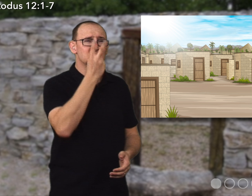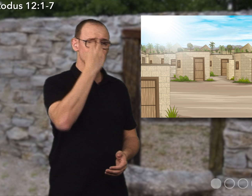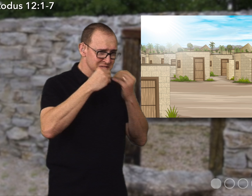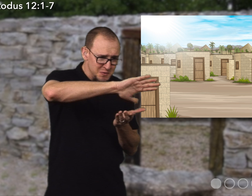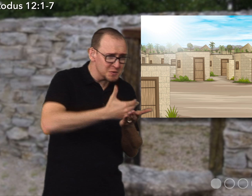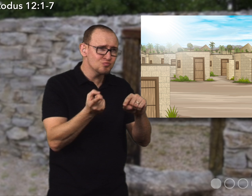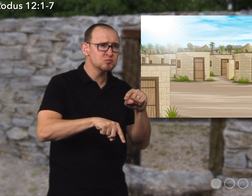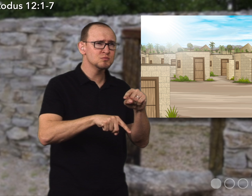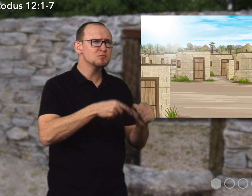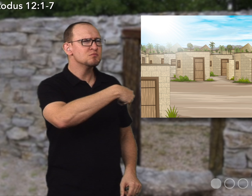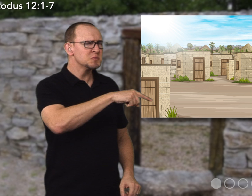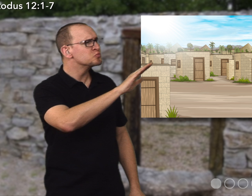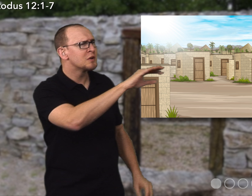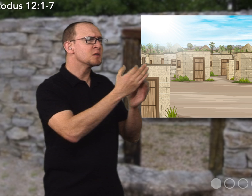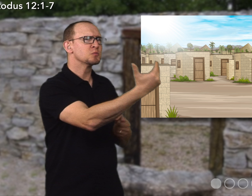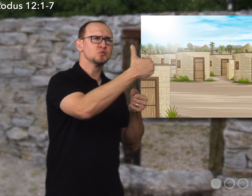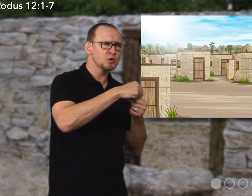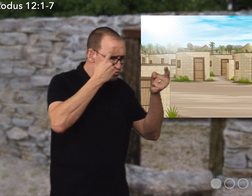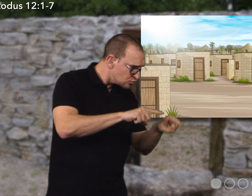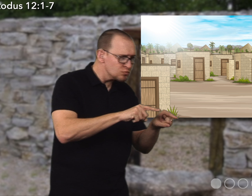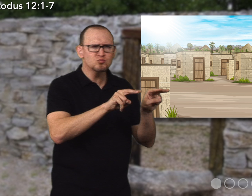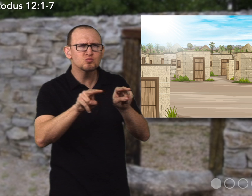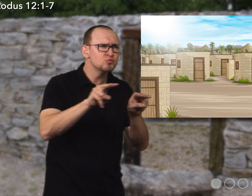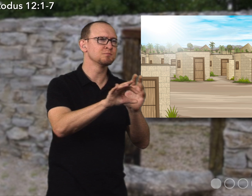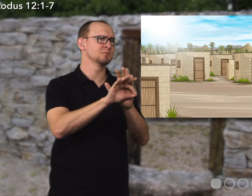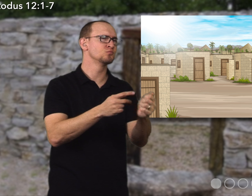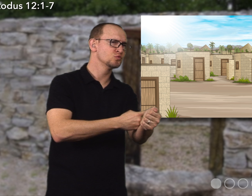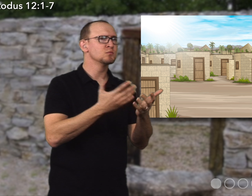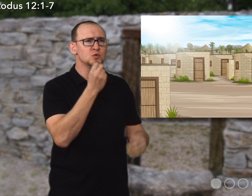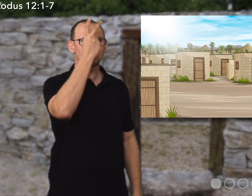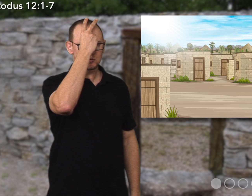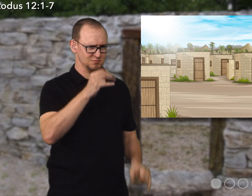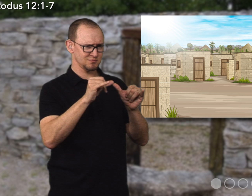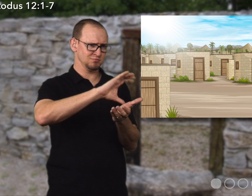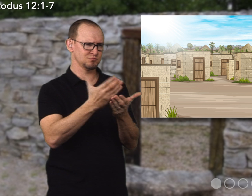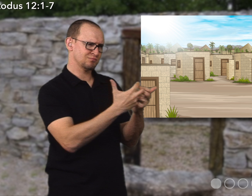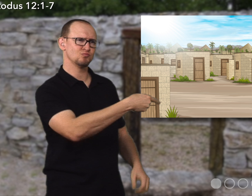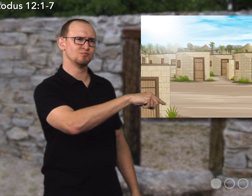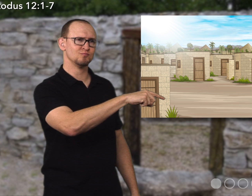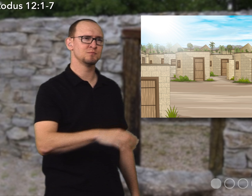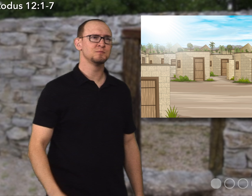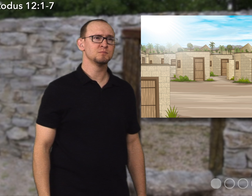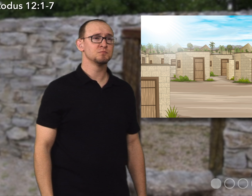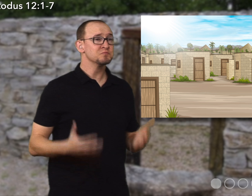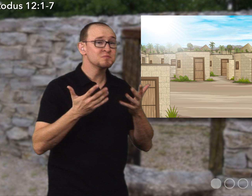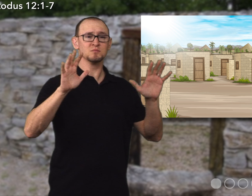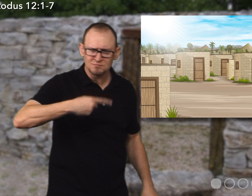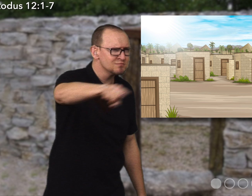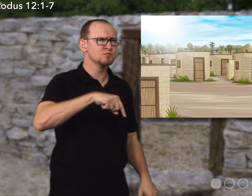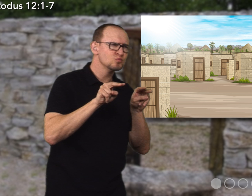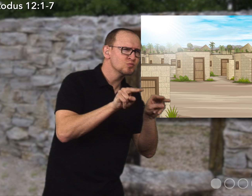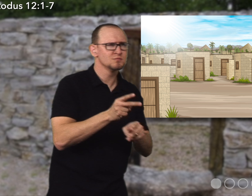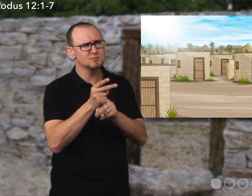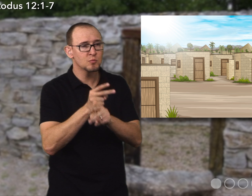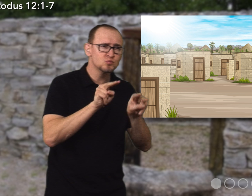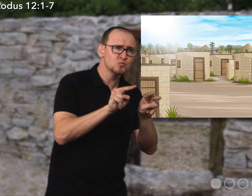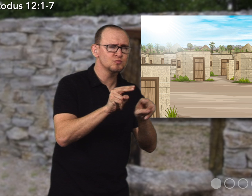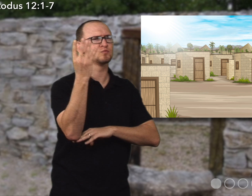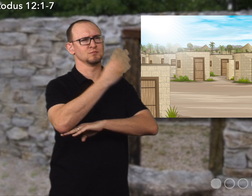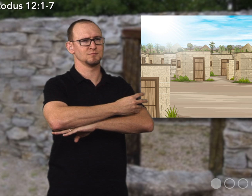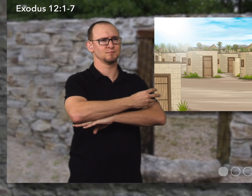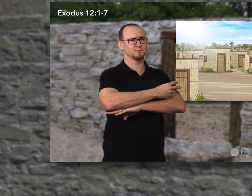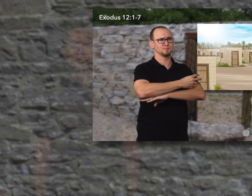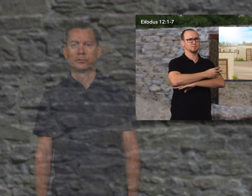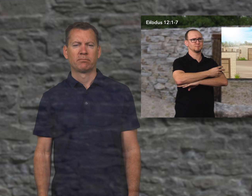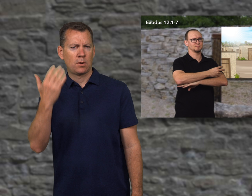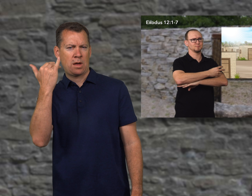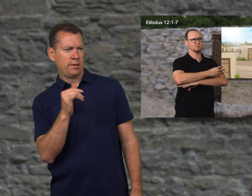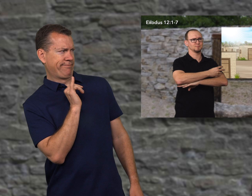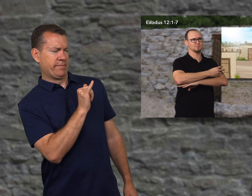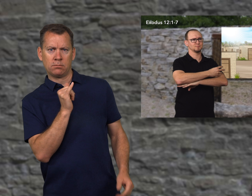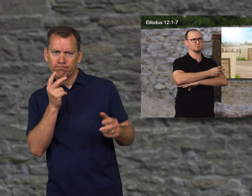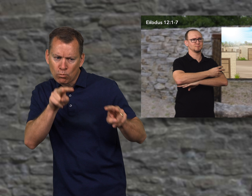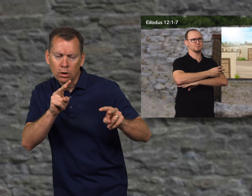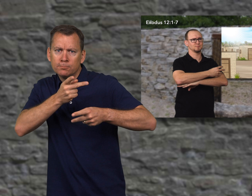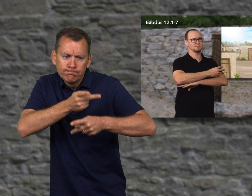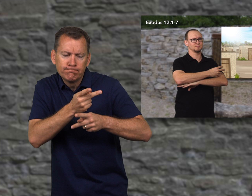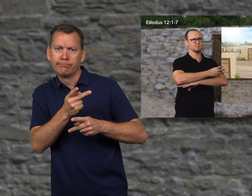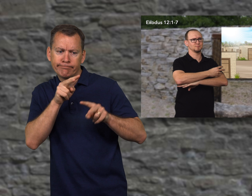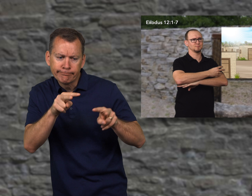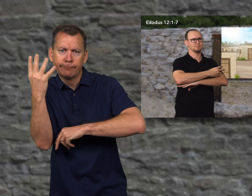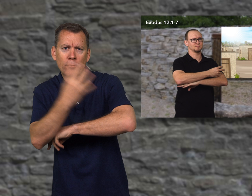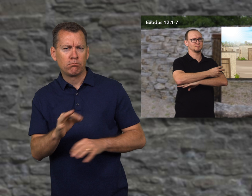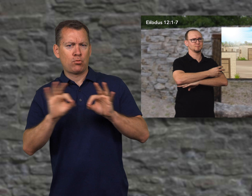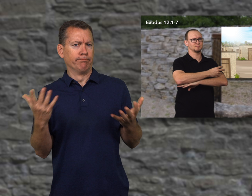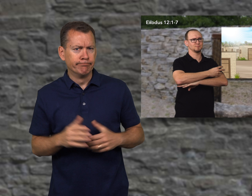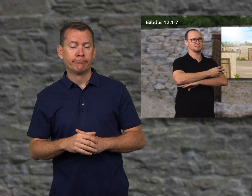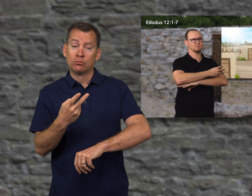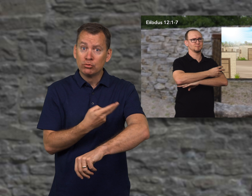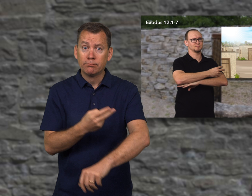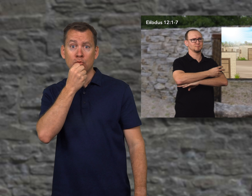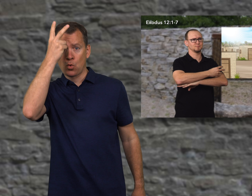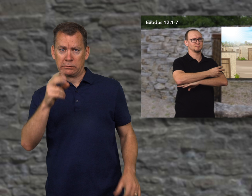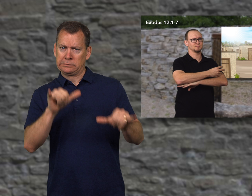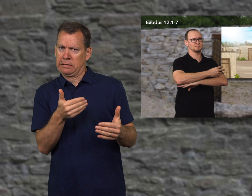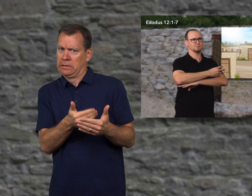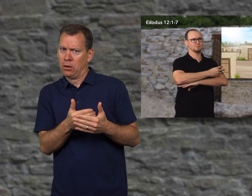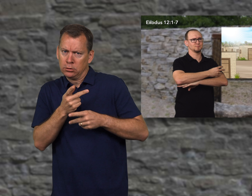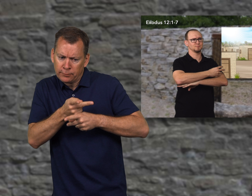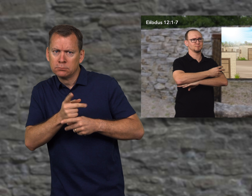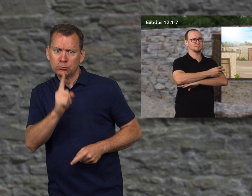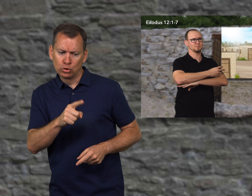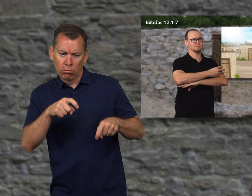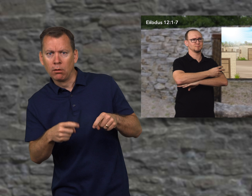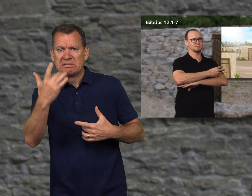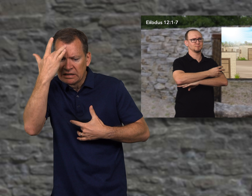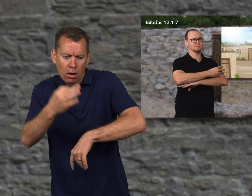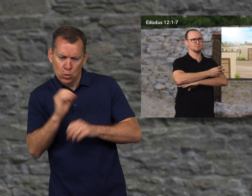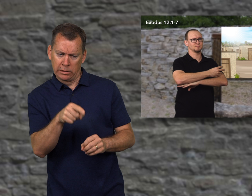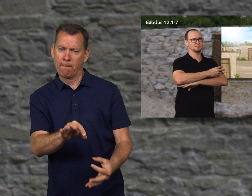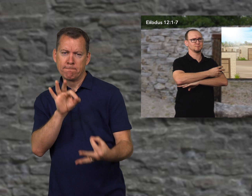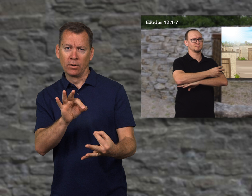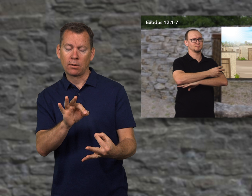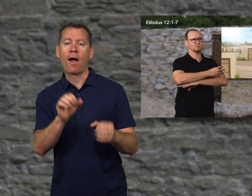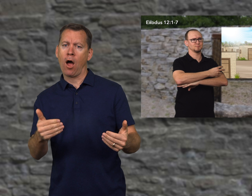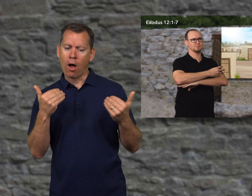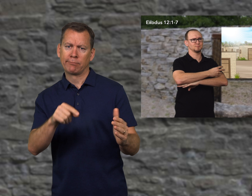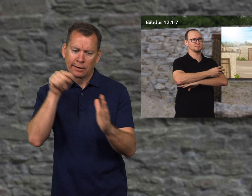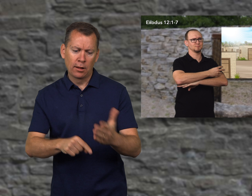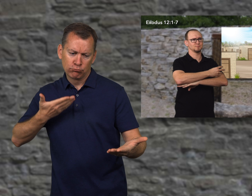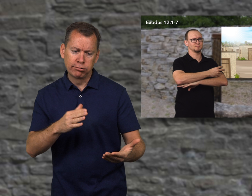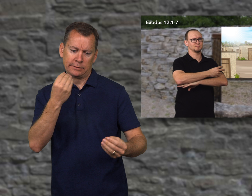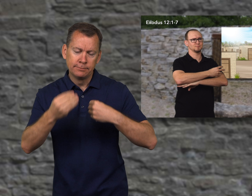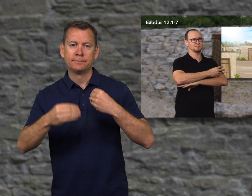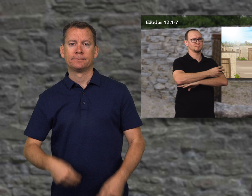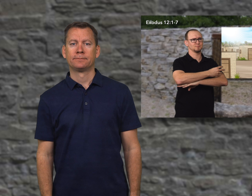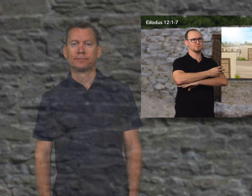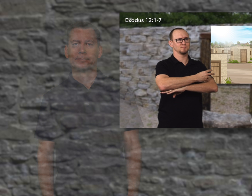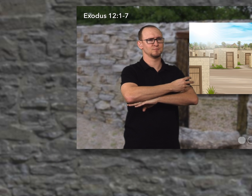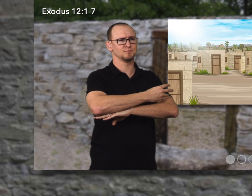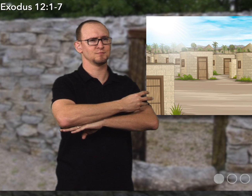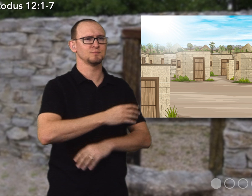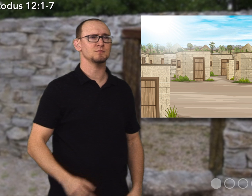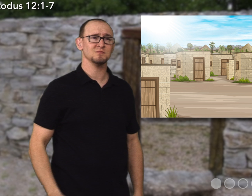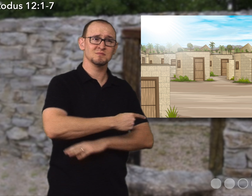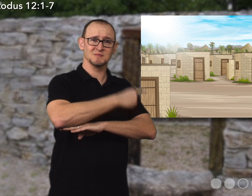You must keep it until the fourteenth day of the month, when the whole assembly of the congregation of Israel will slaughter the animals at twilight.